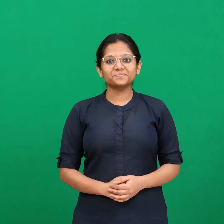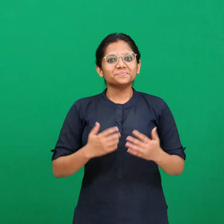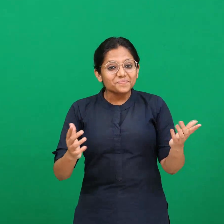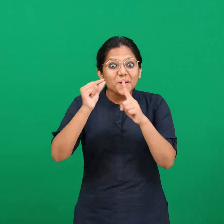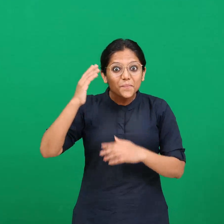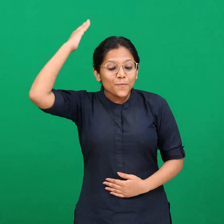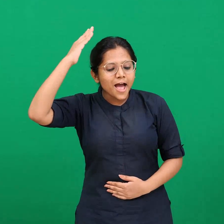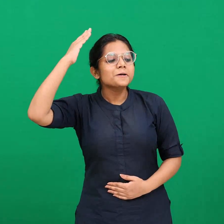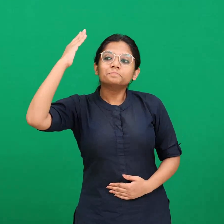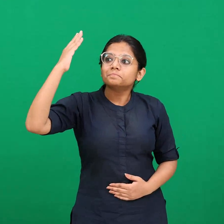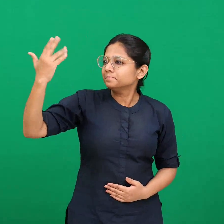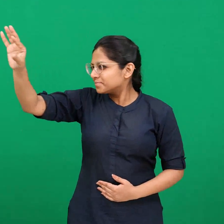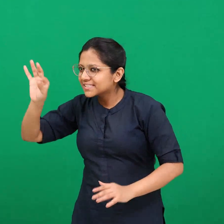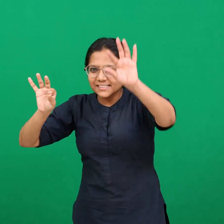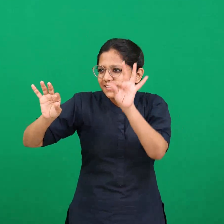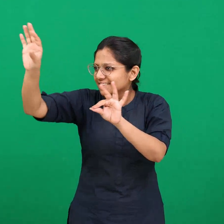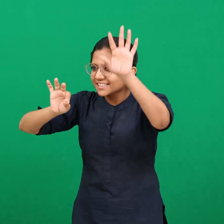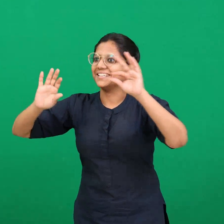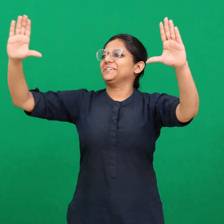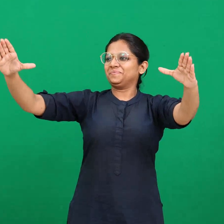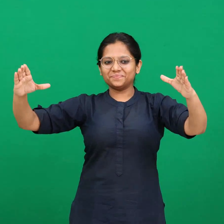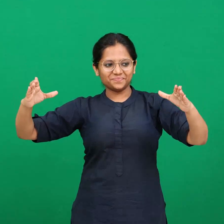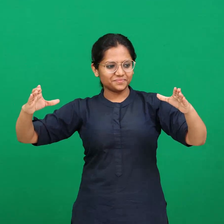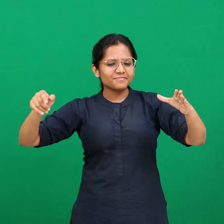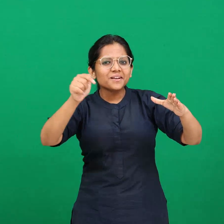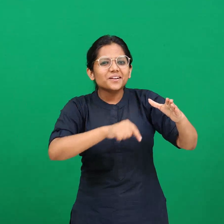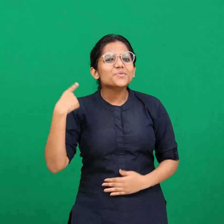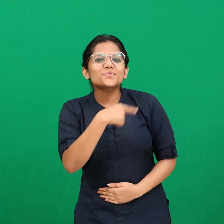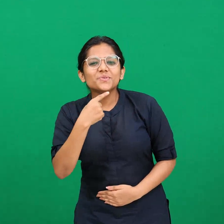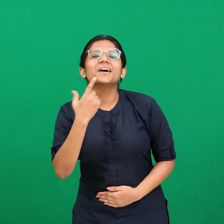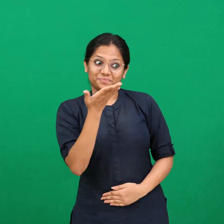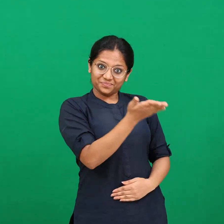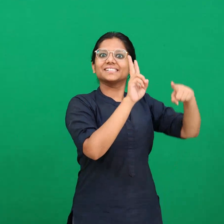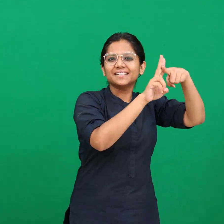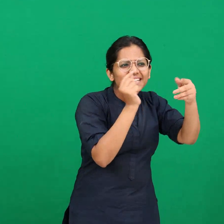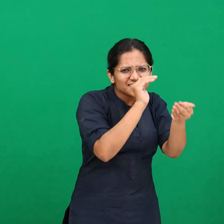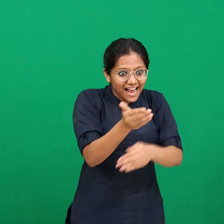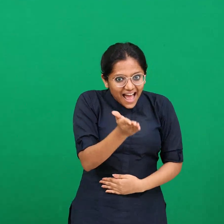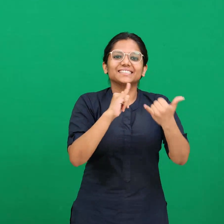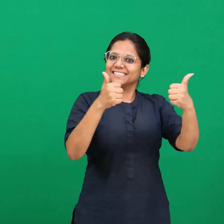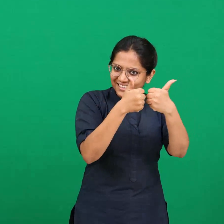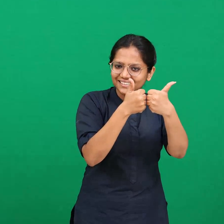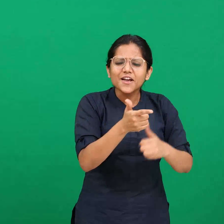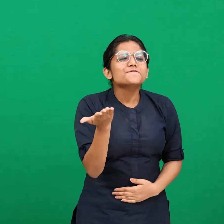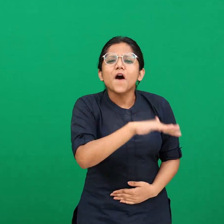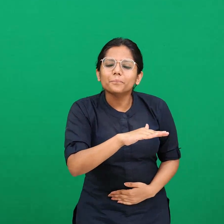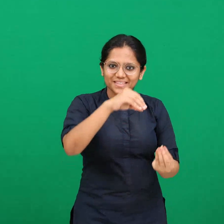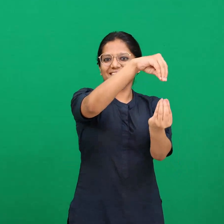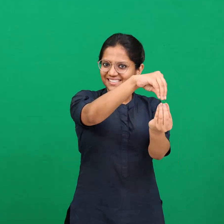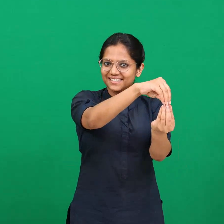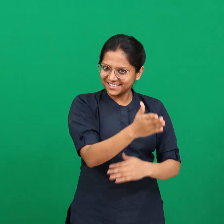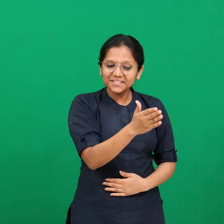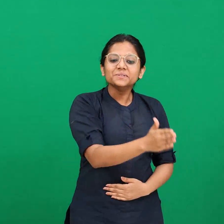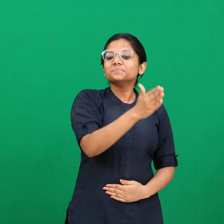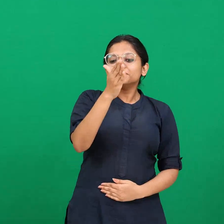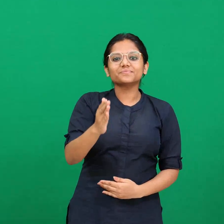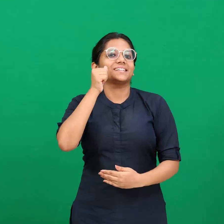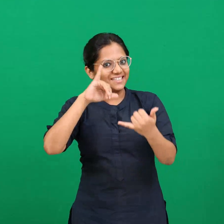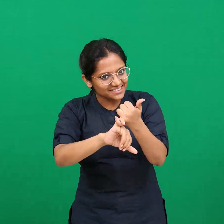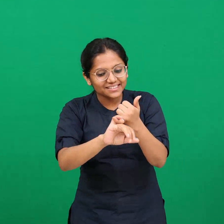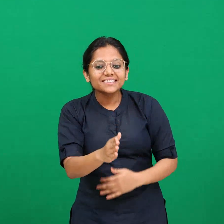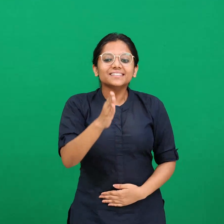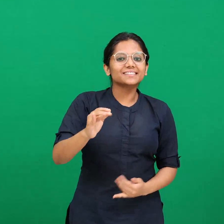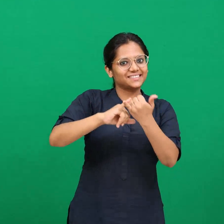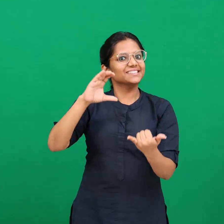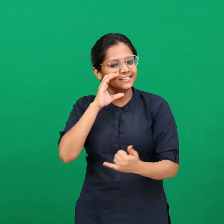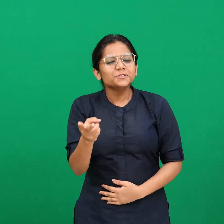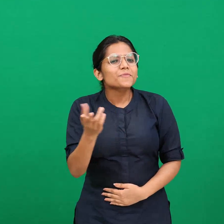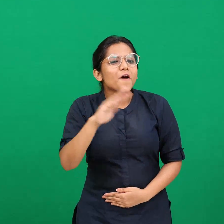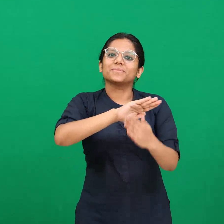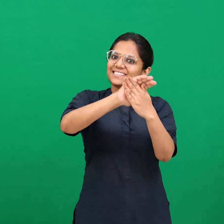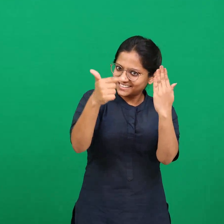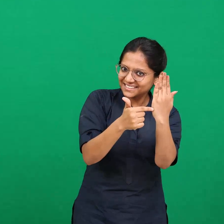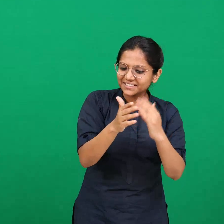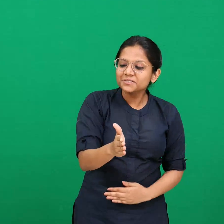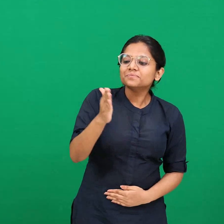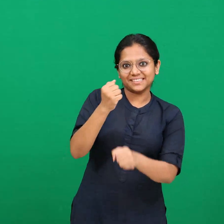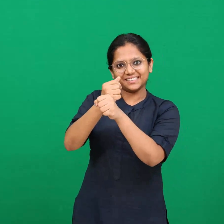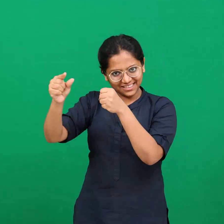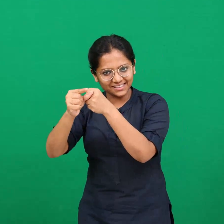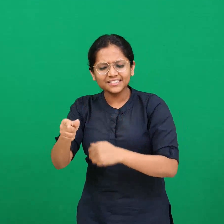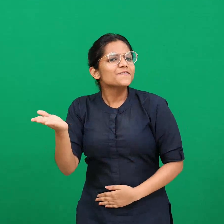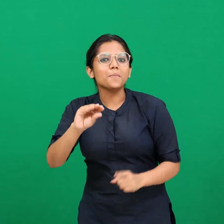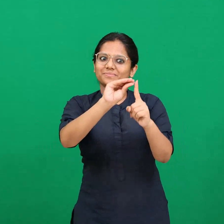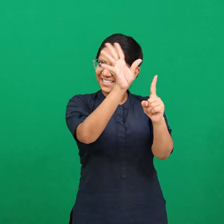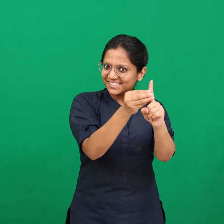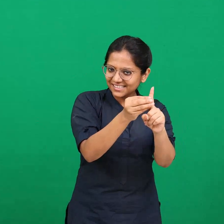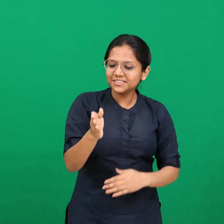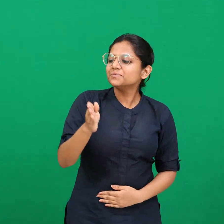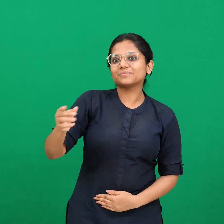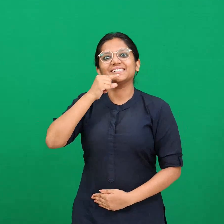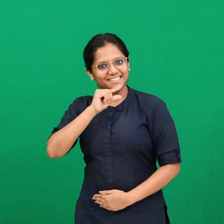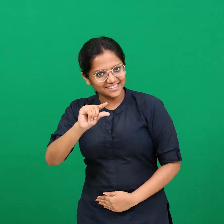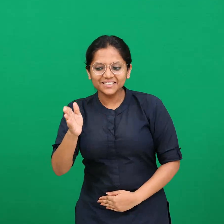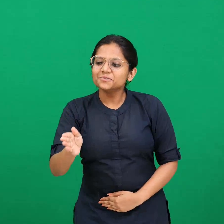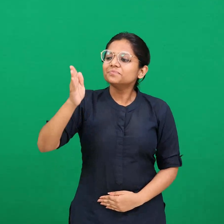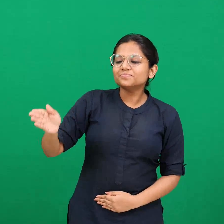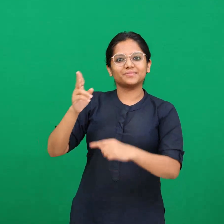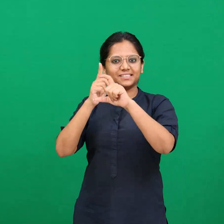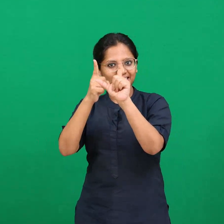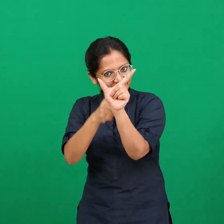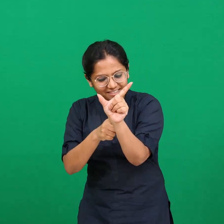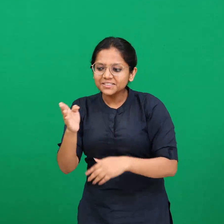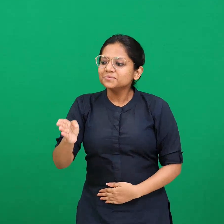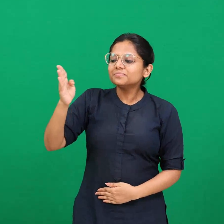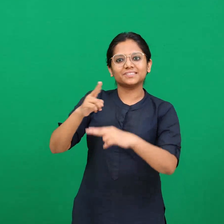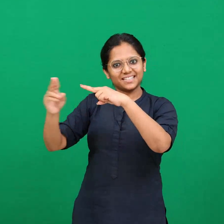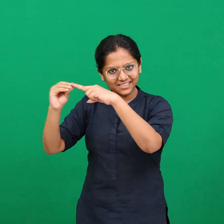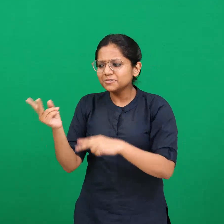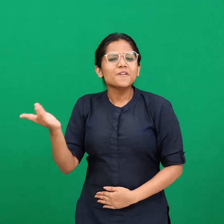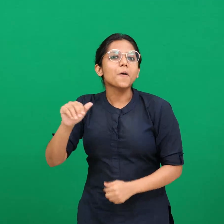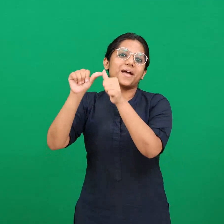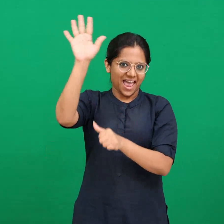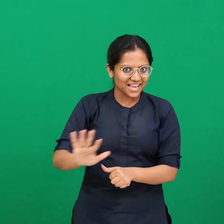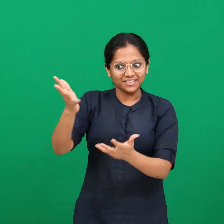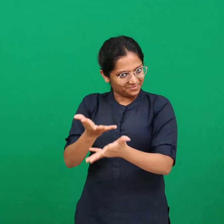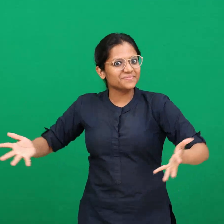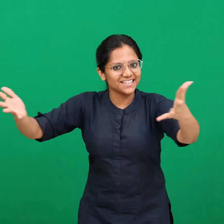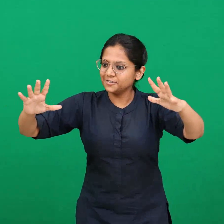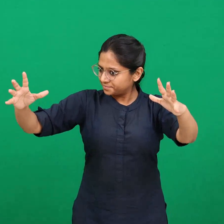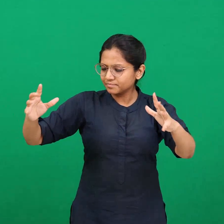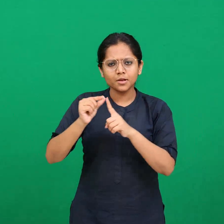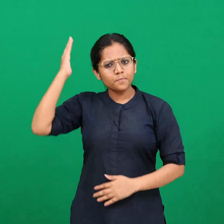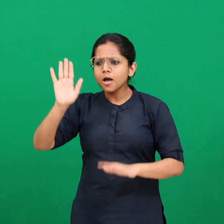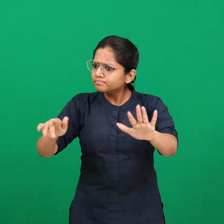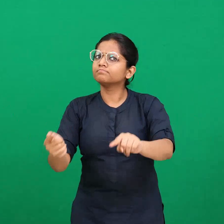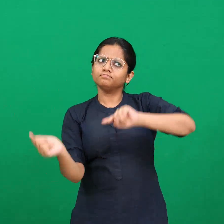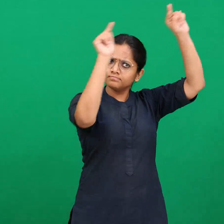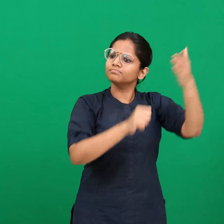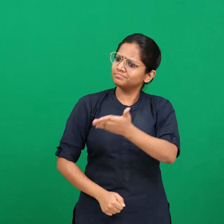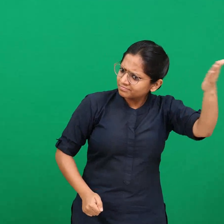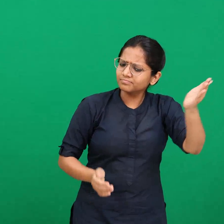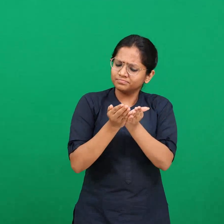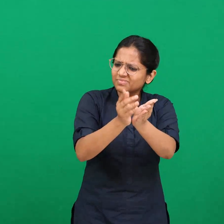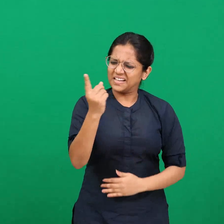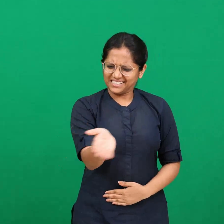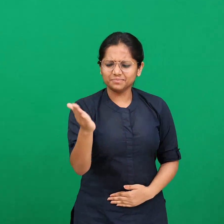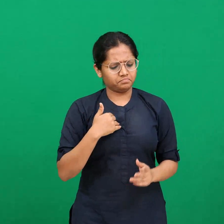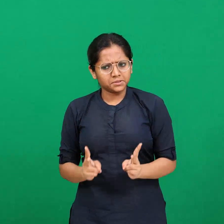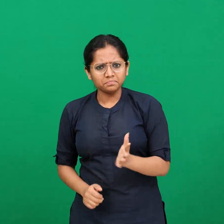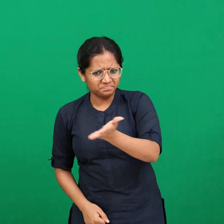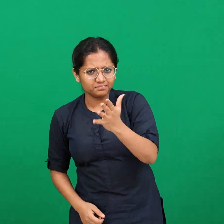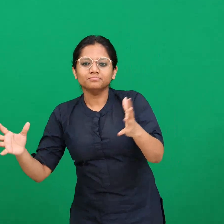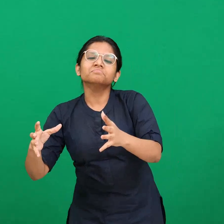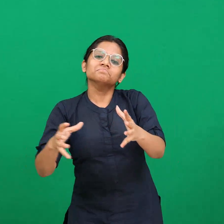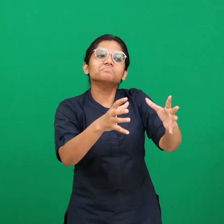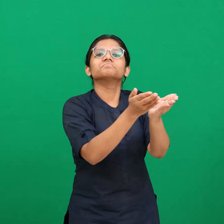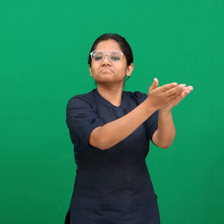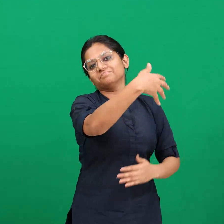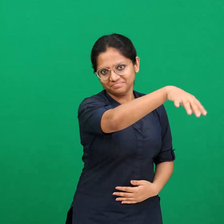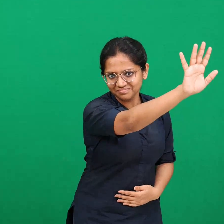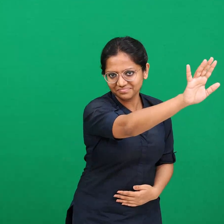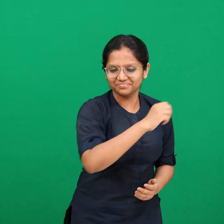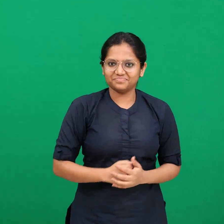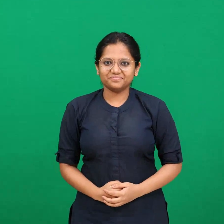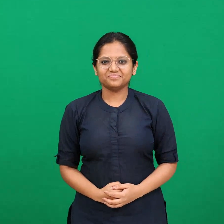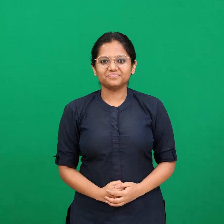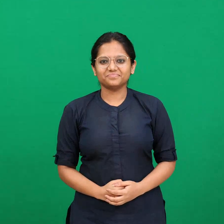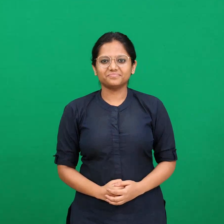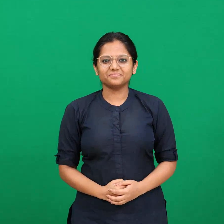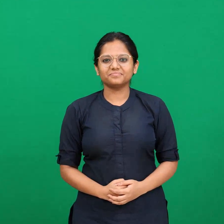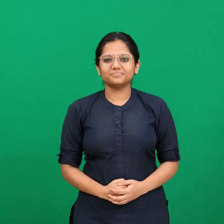Paul was accompanied by Sopater son of Pyrrhus from Berea, Aristarchus and Secundus from Thessalonica, Gaius from Derbe, Timothy, and Tychicus and Trophimus from the province of Asia.